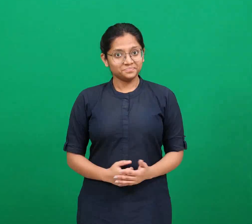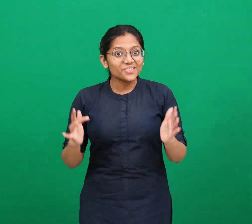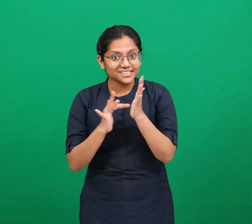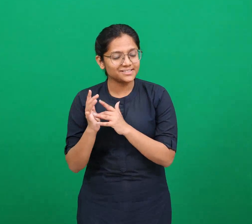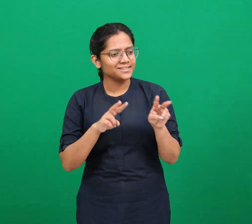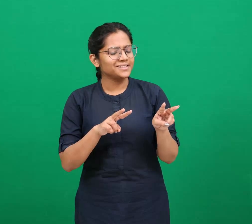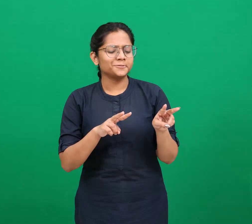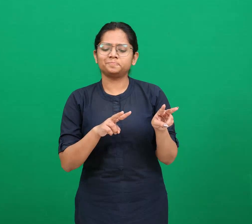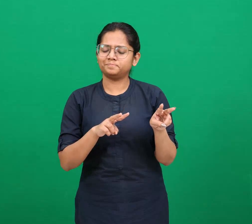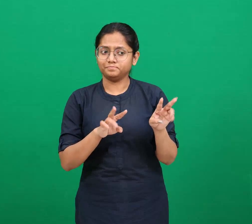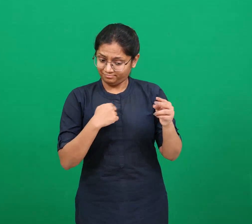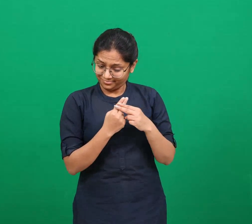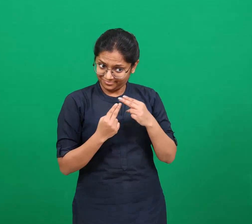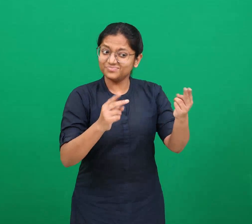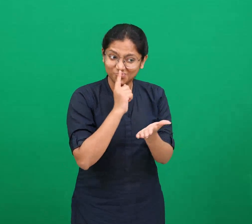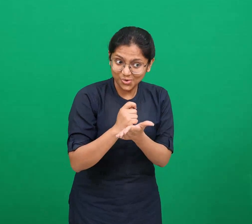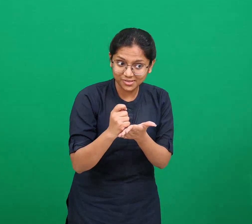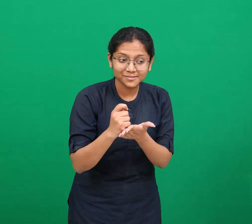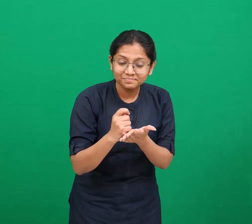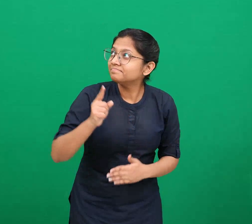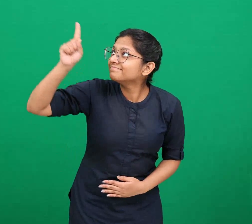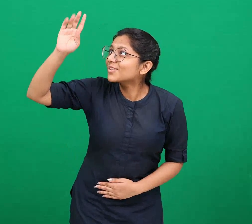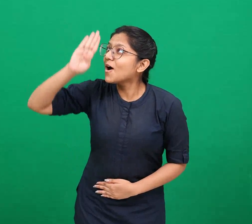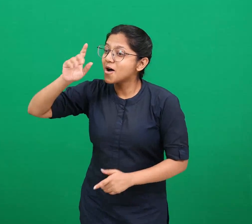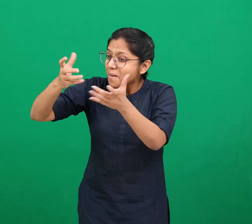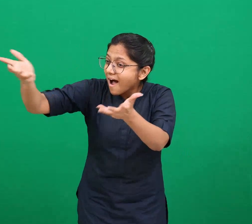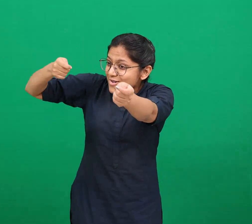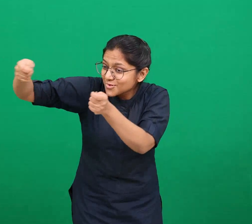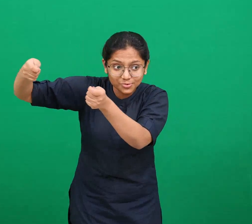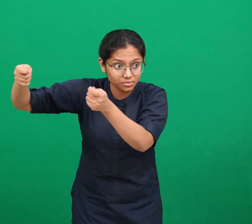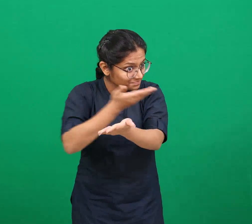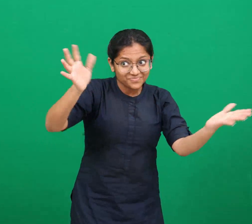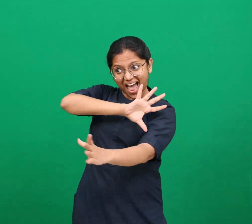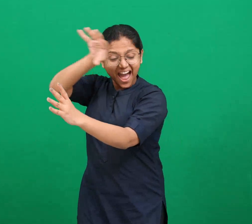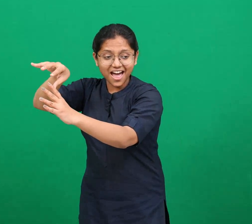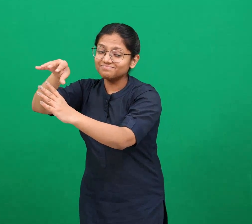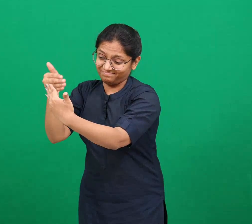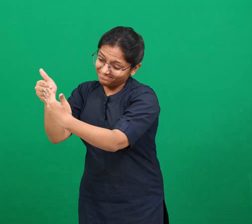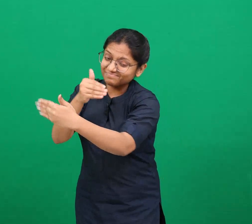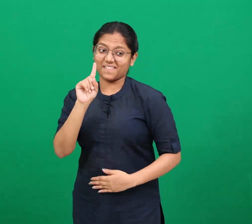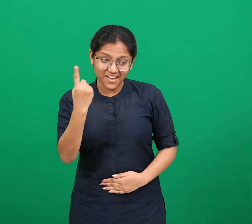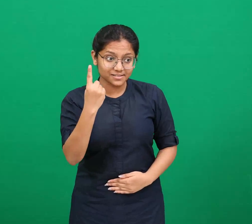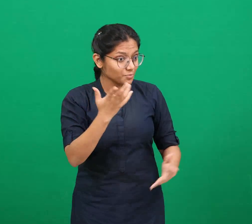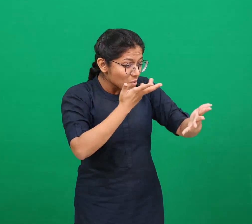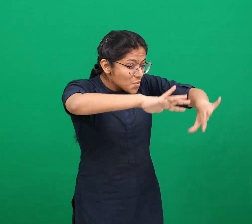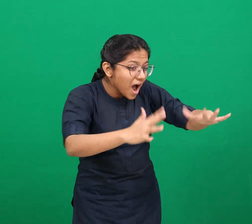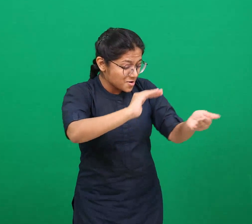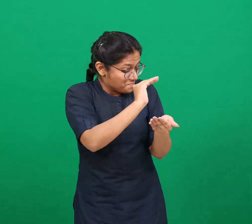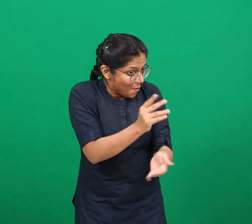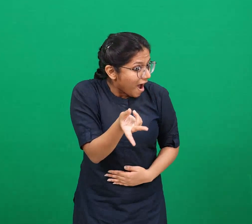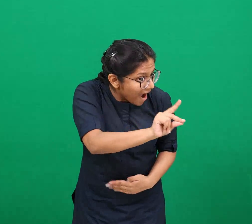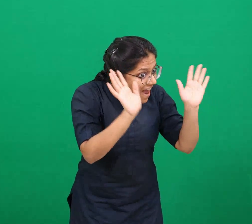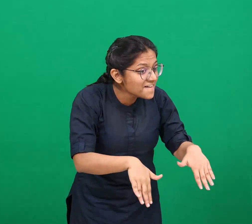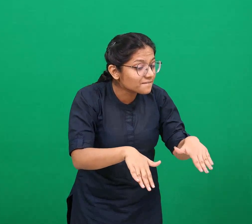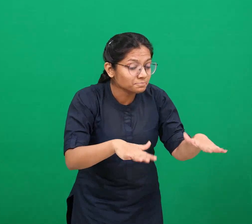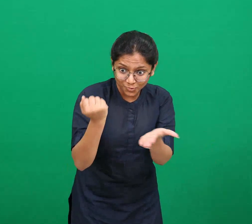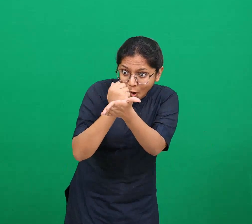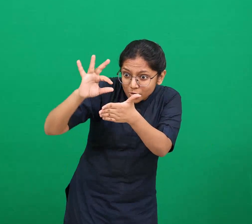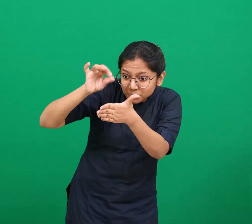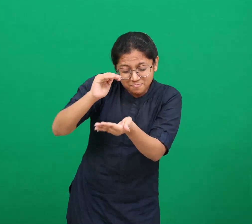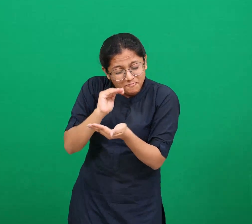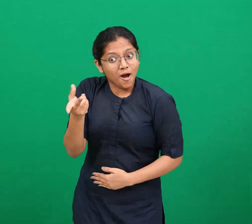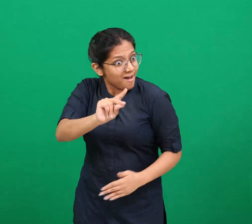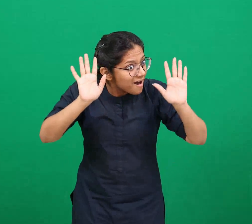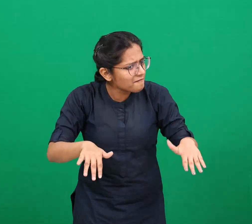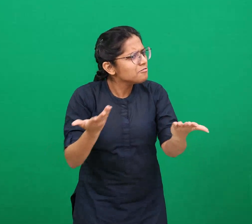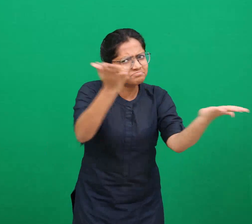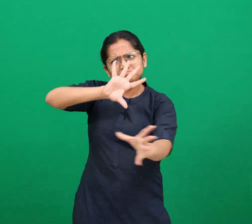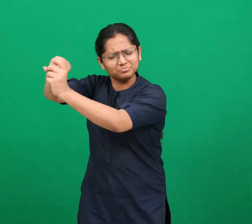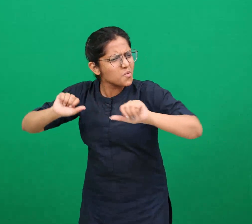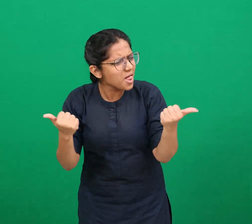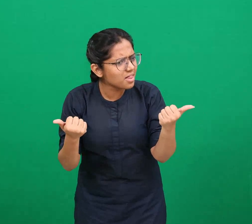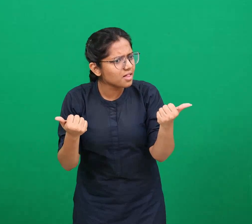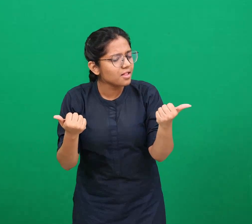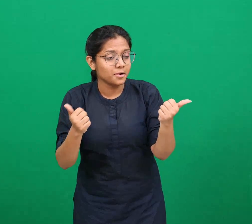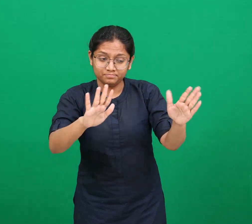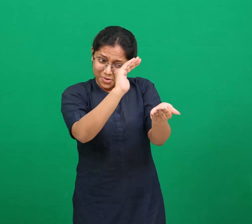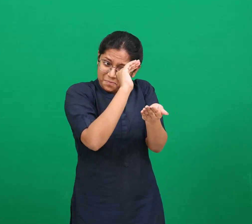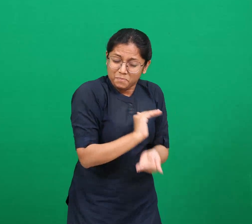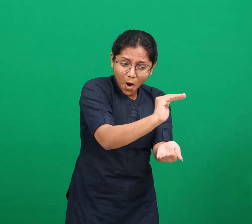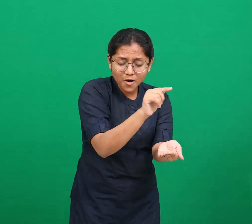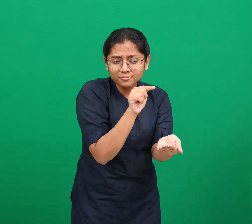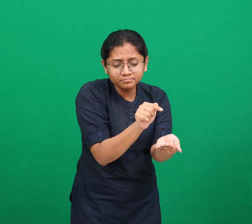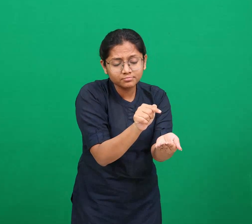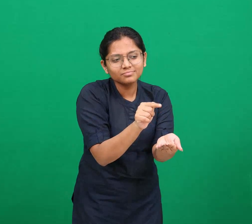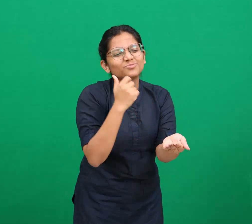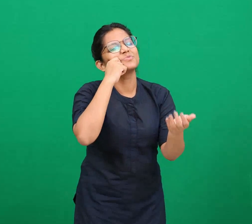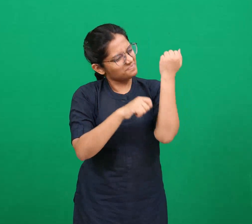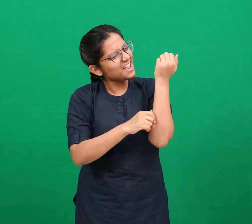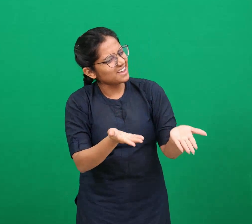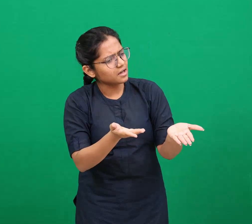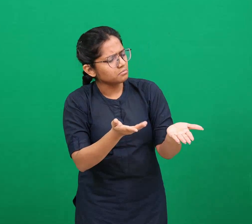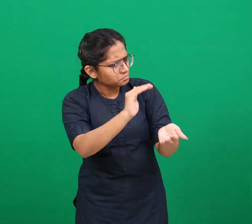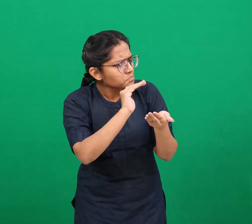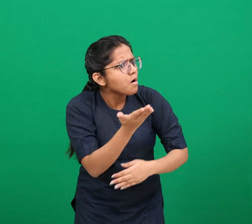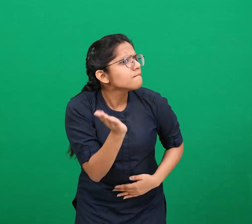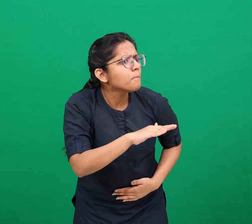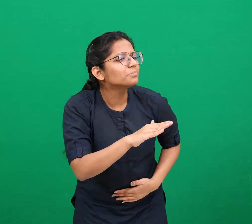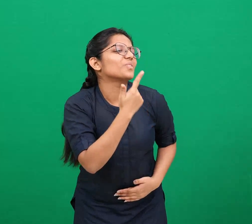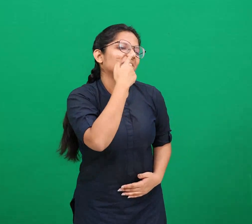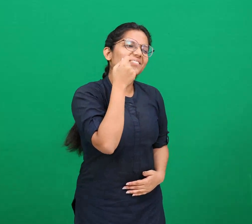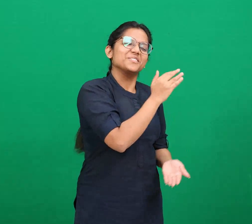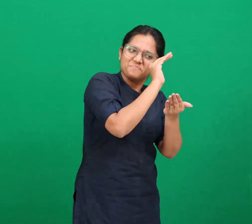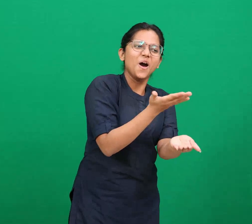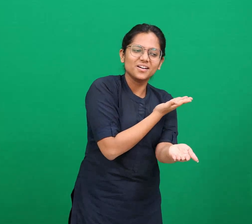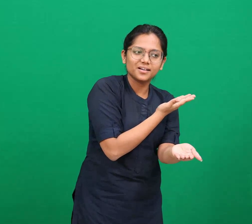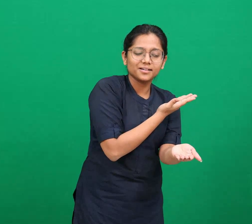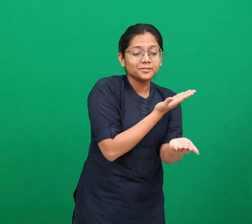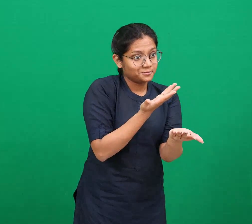Jesus answered, "Truly, truly, I tell you, no one can enter the kingdom of God unless he is born of water and the Spirit.